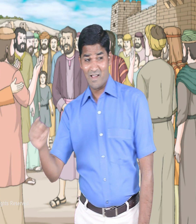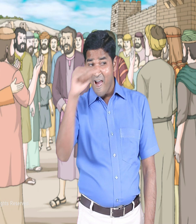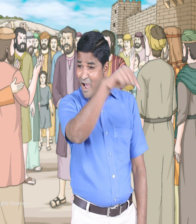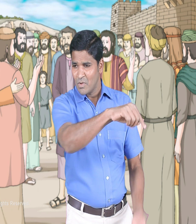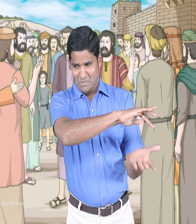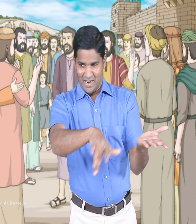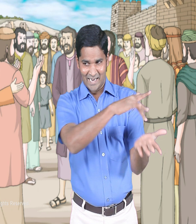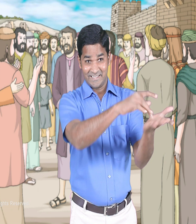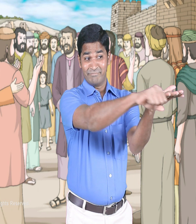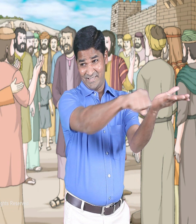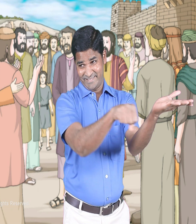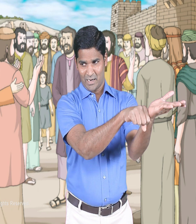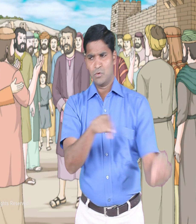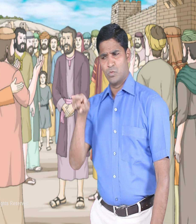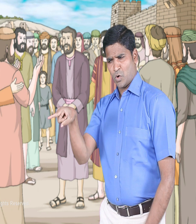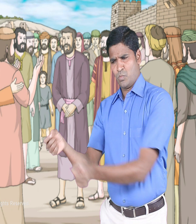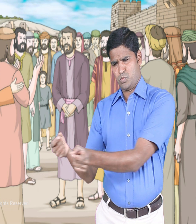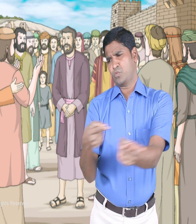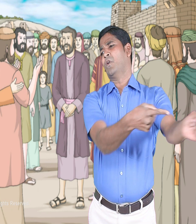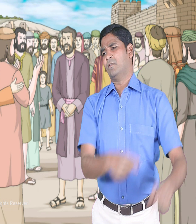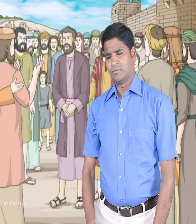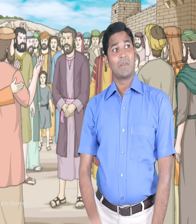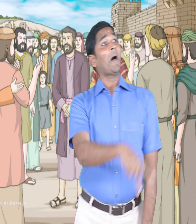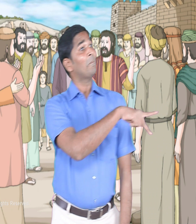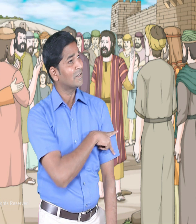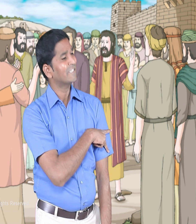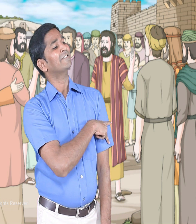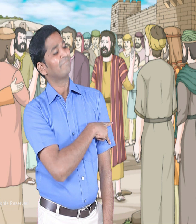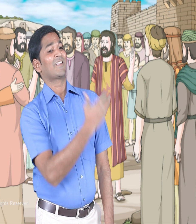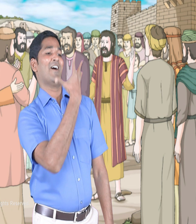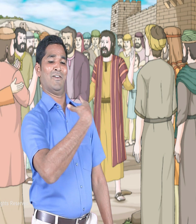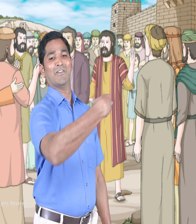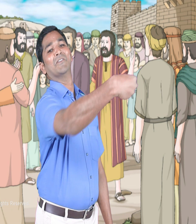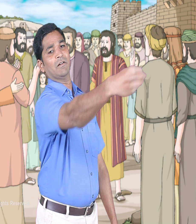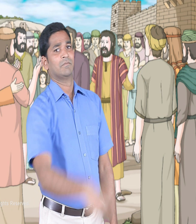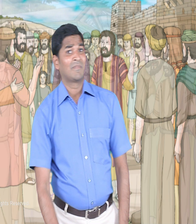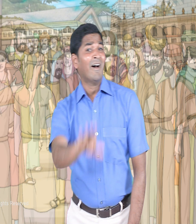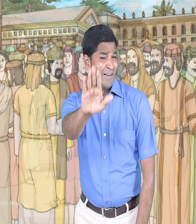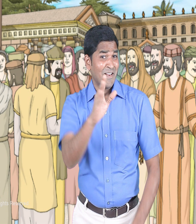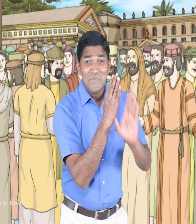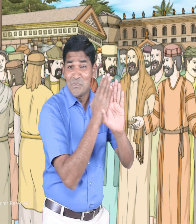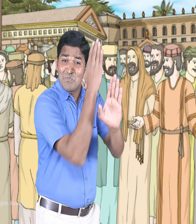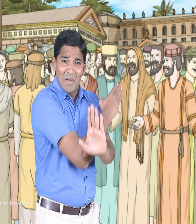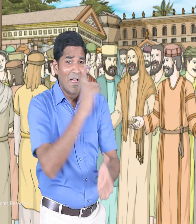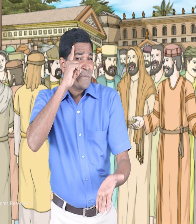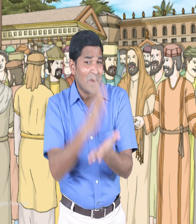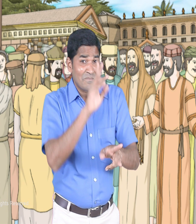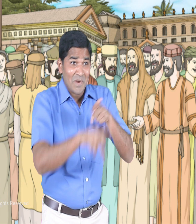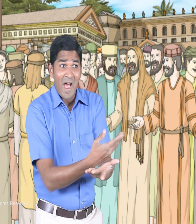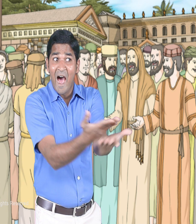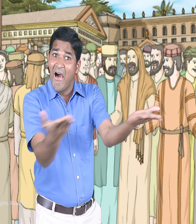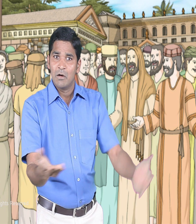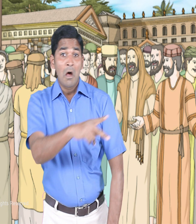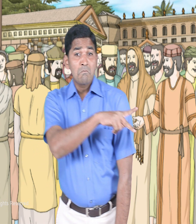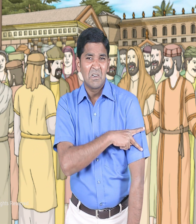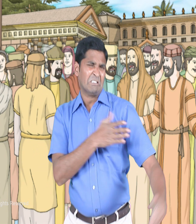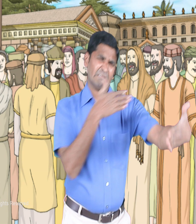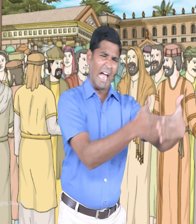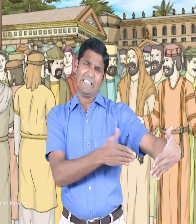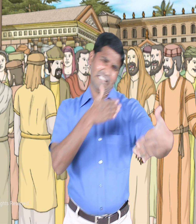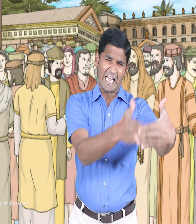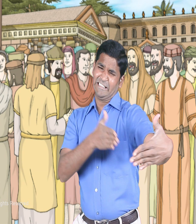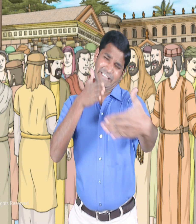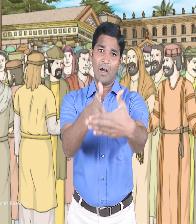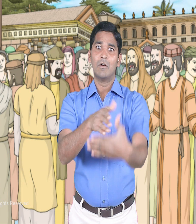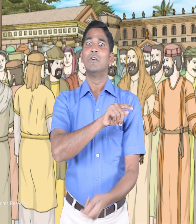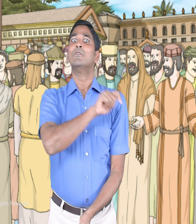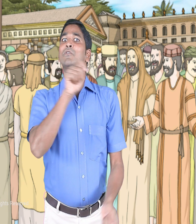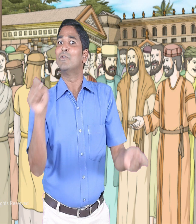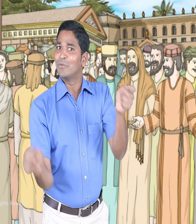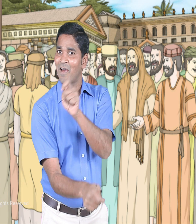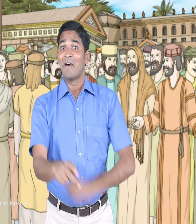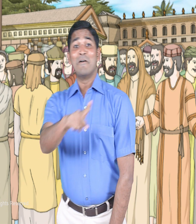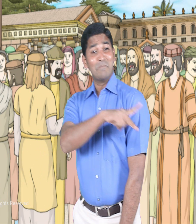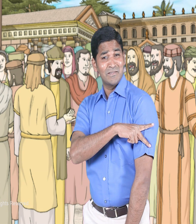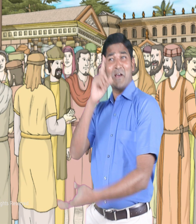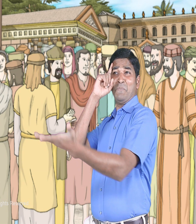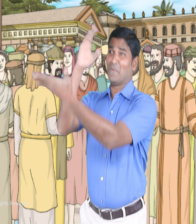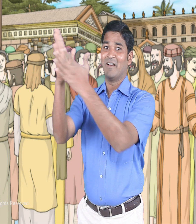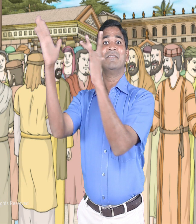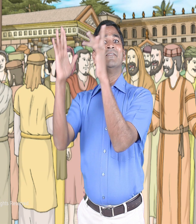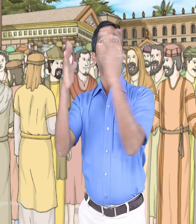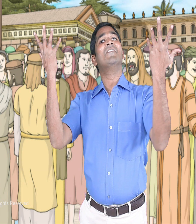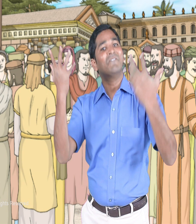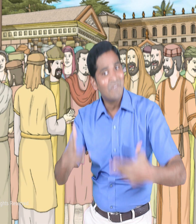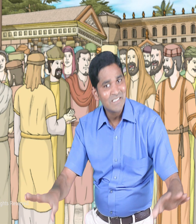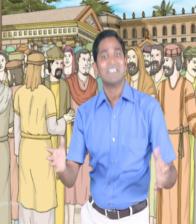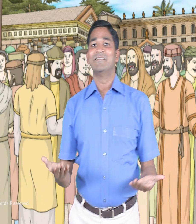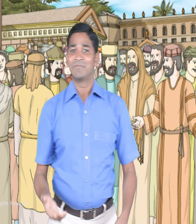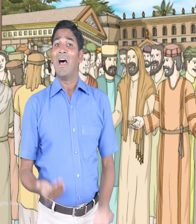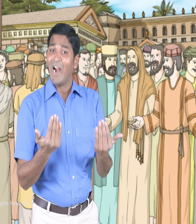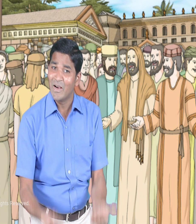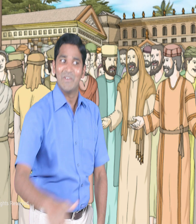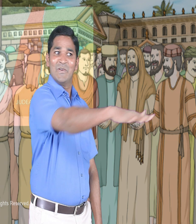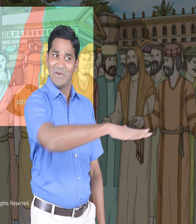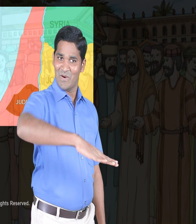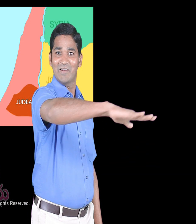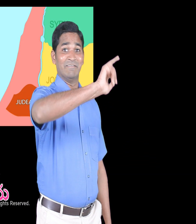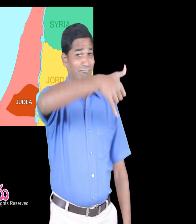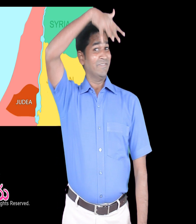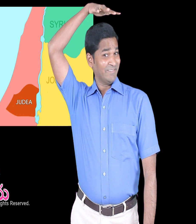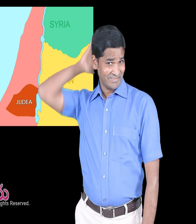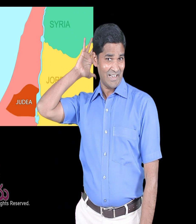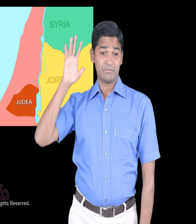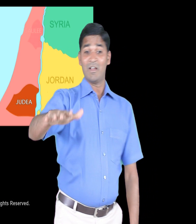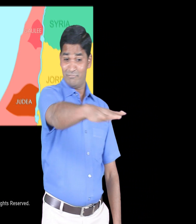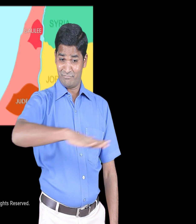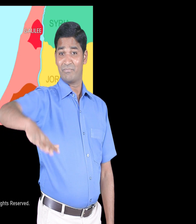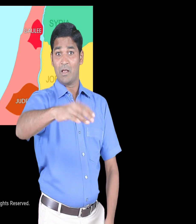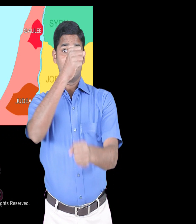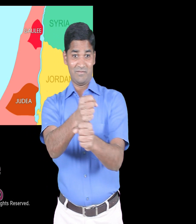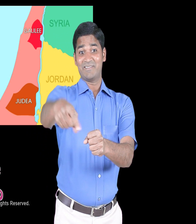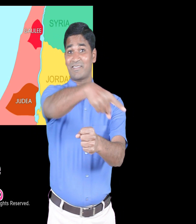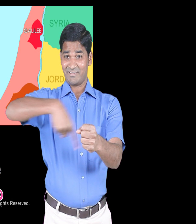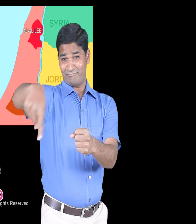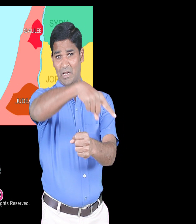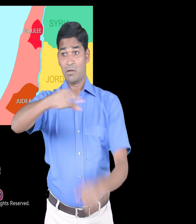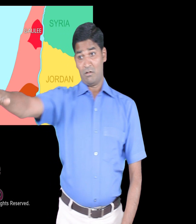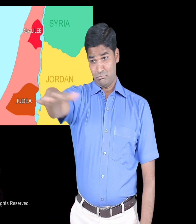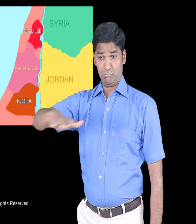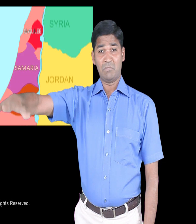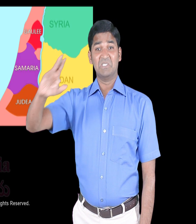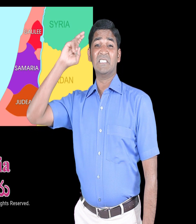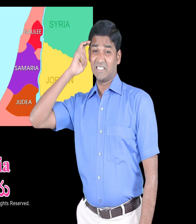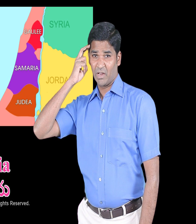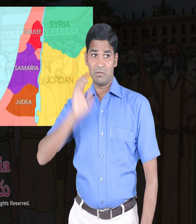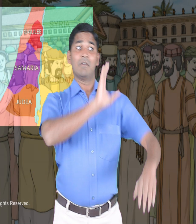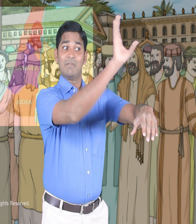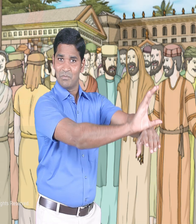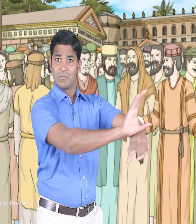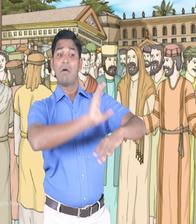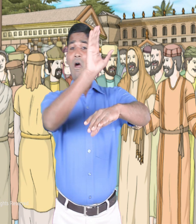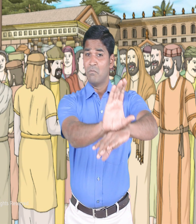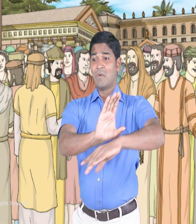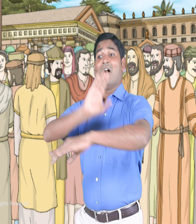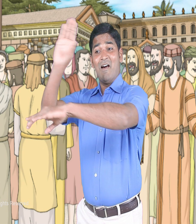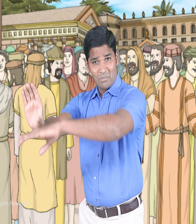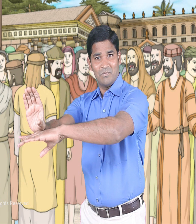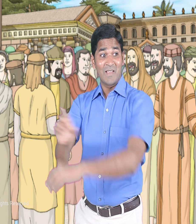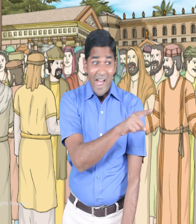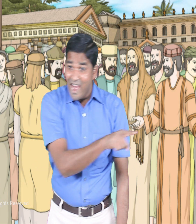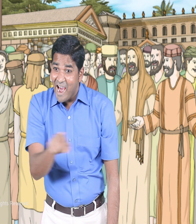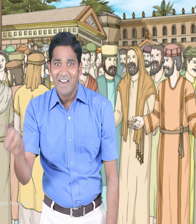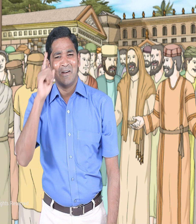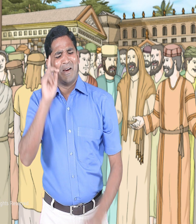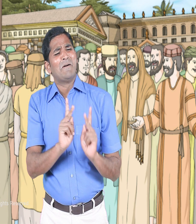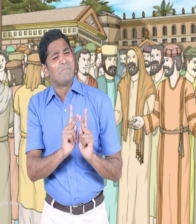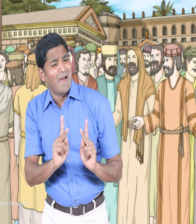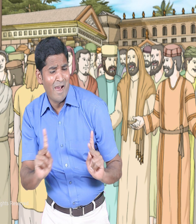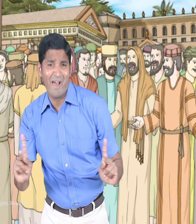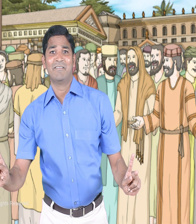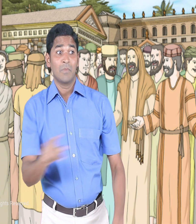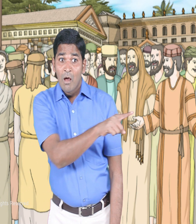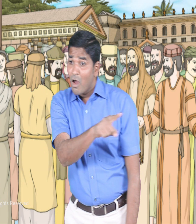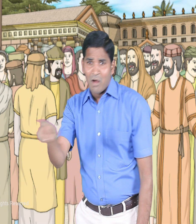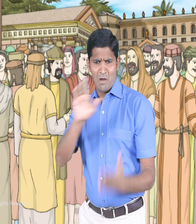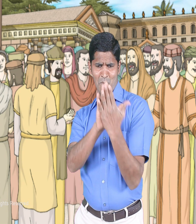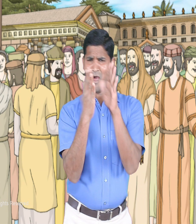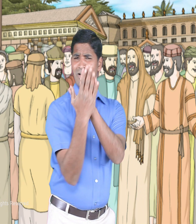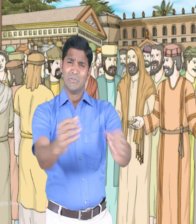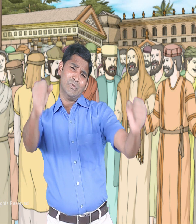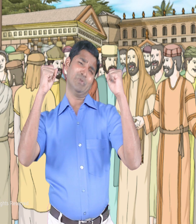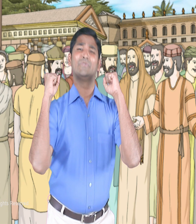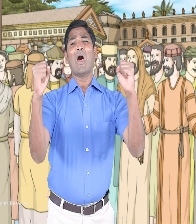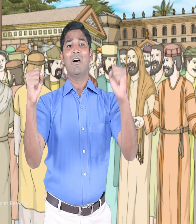Then the church throughout Judea, Galilee, and Samaria experienced a time of peace.